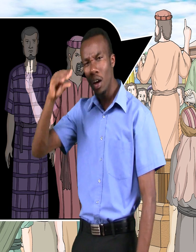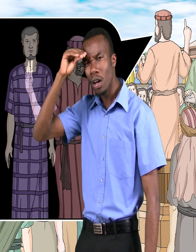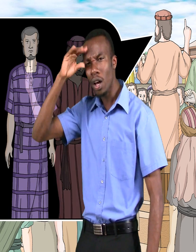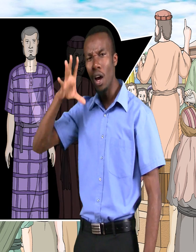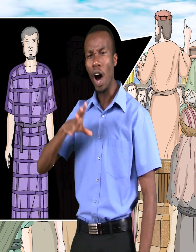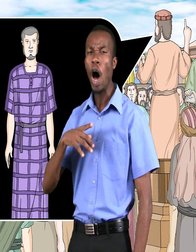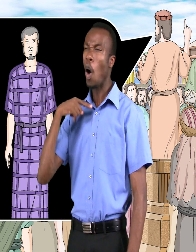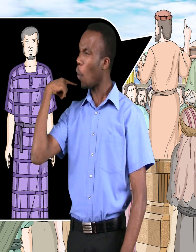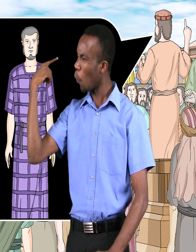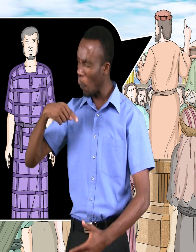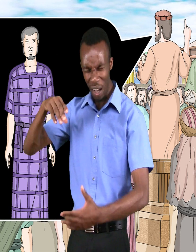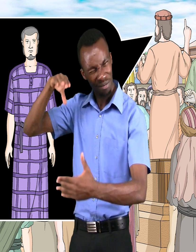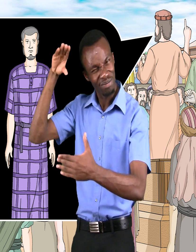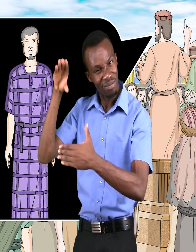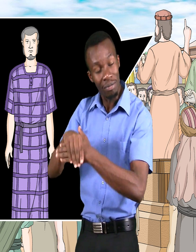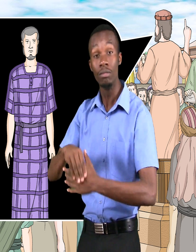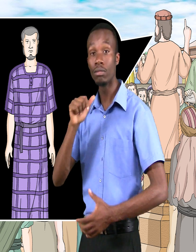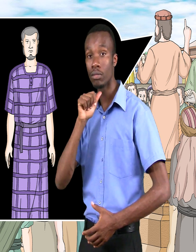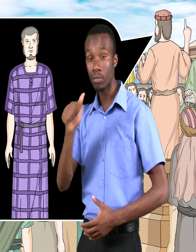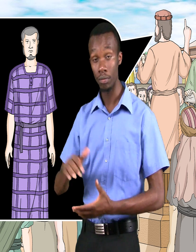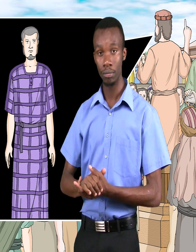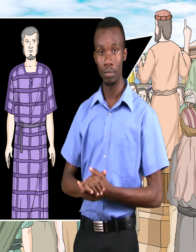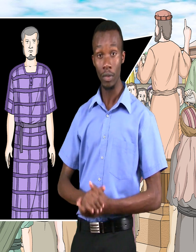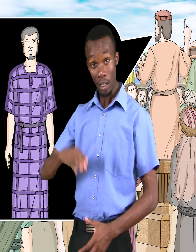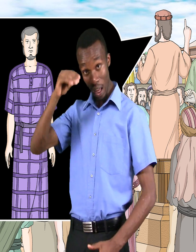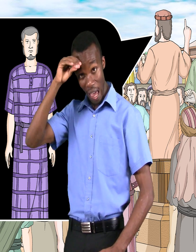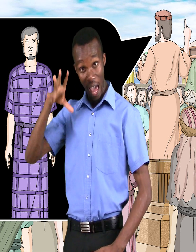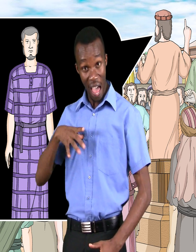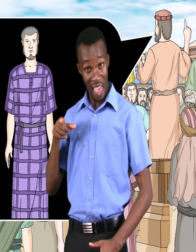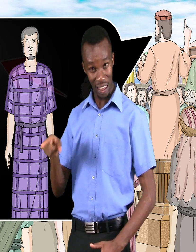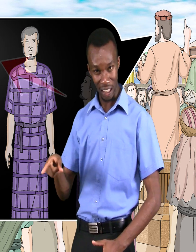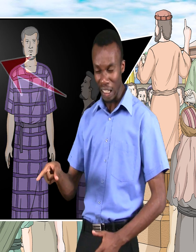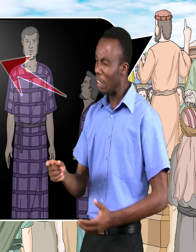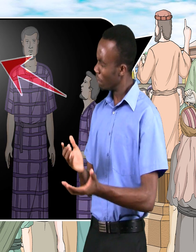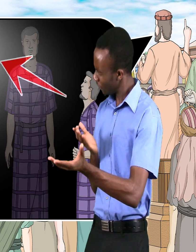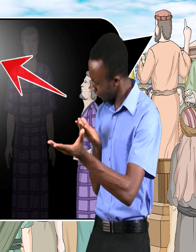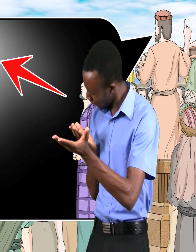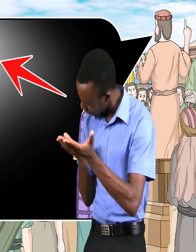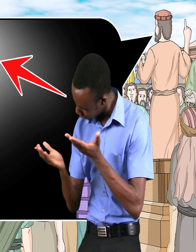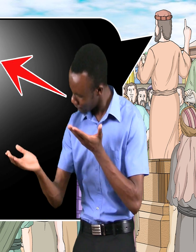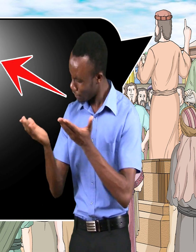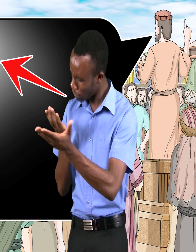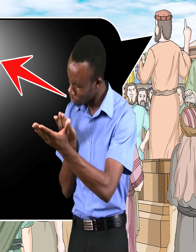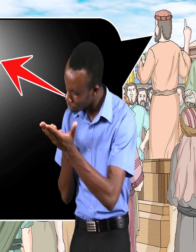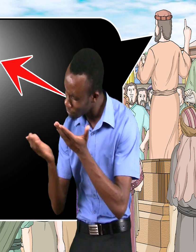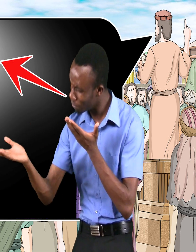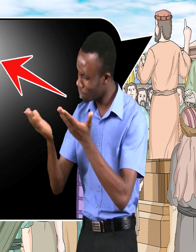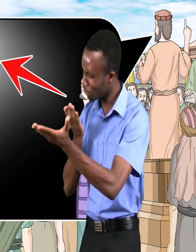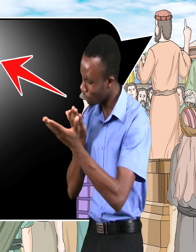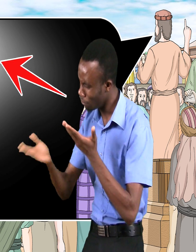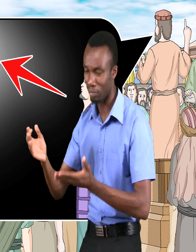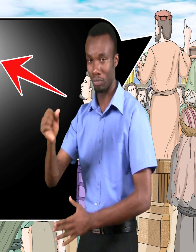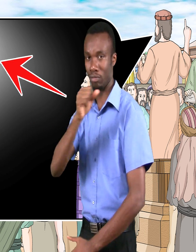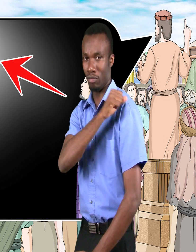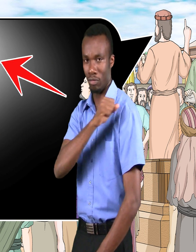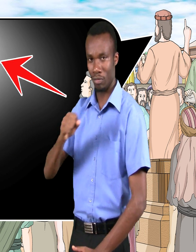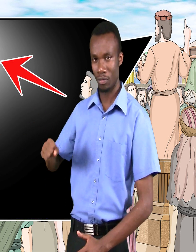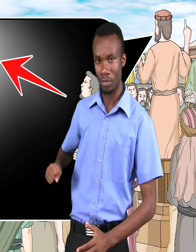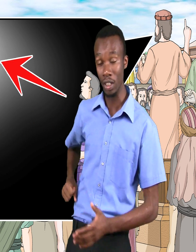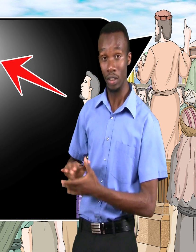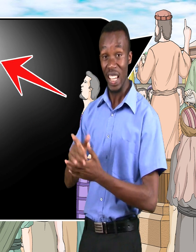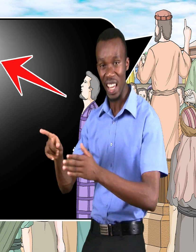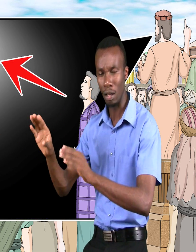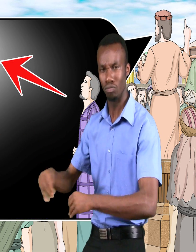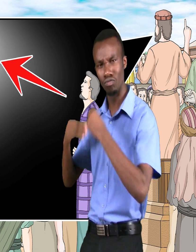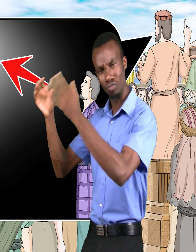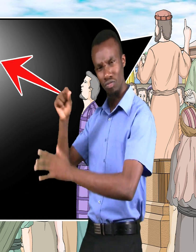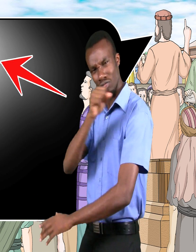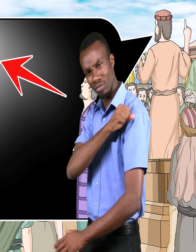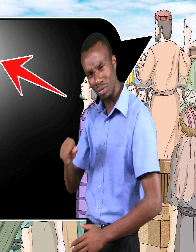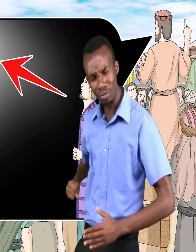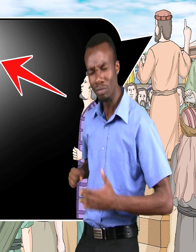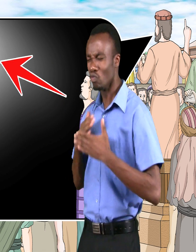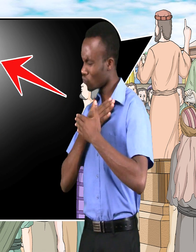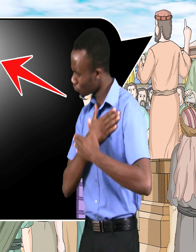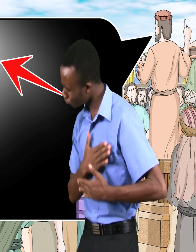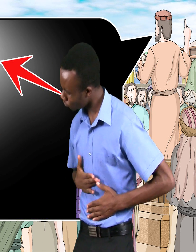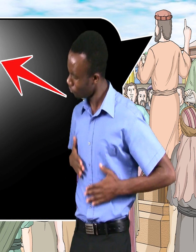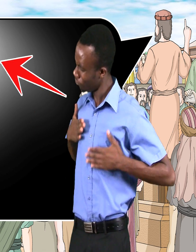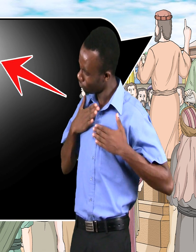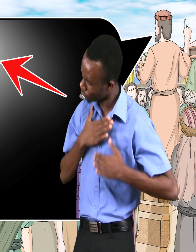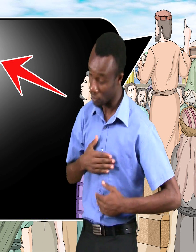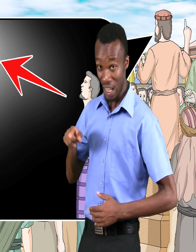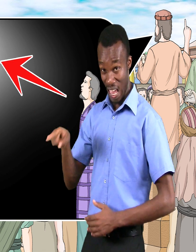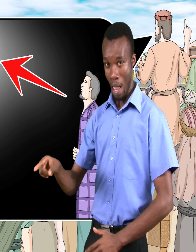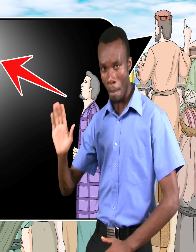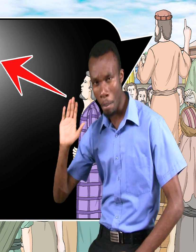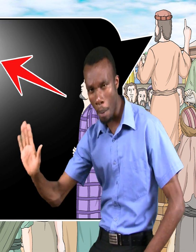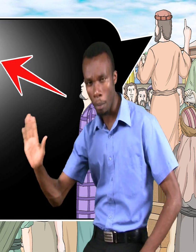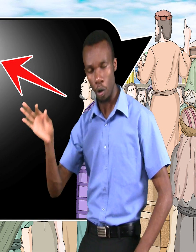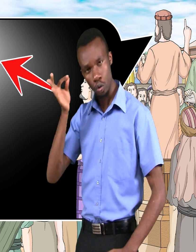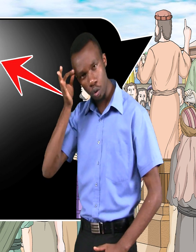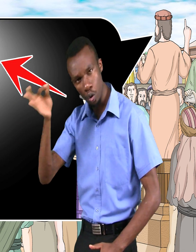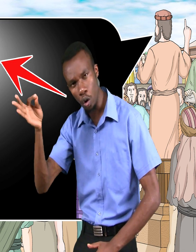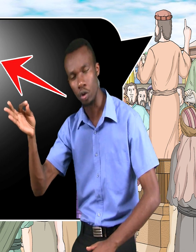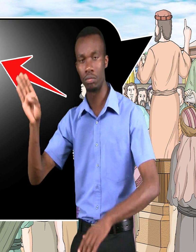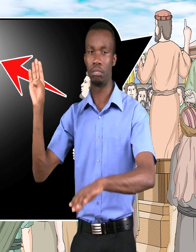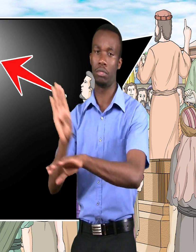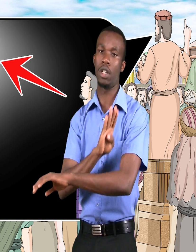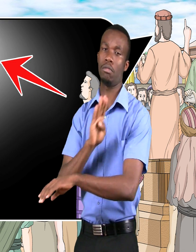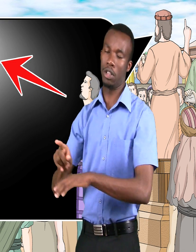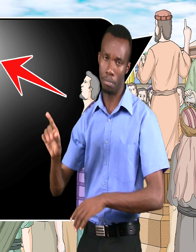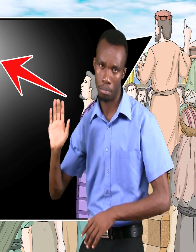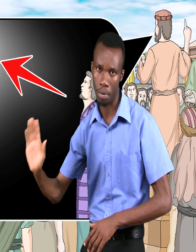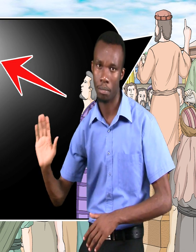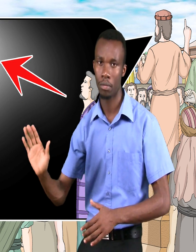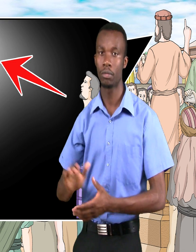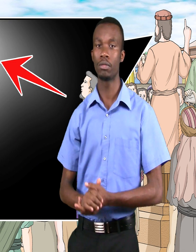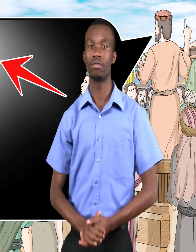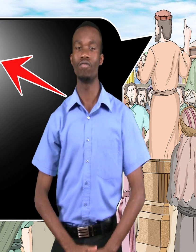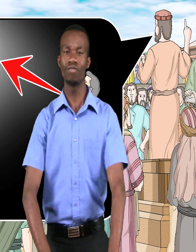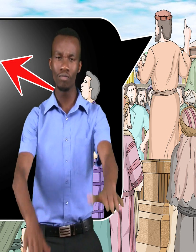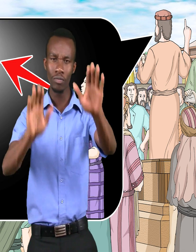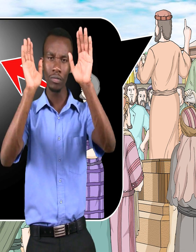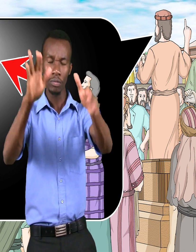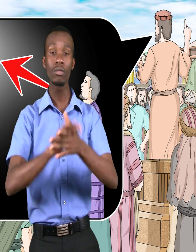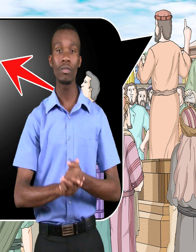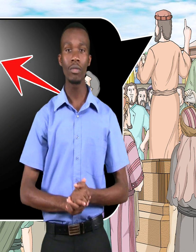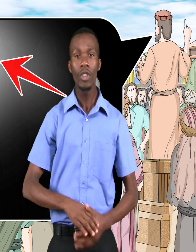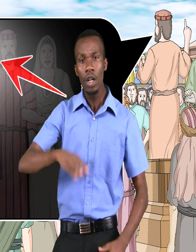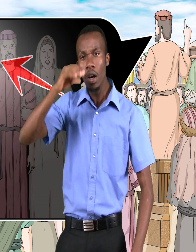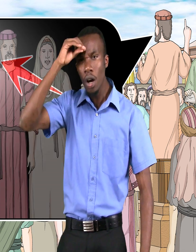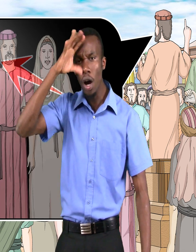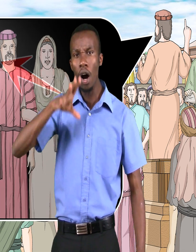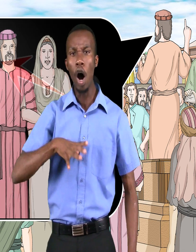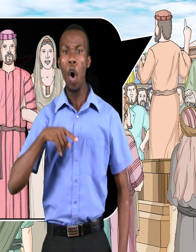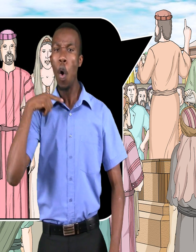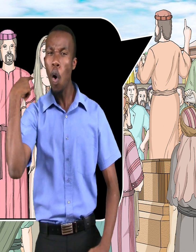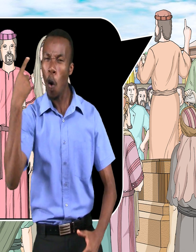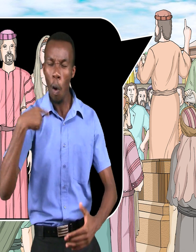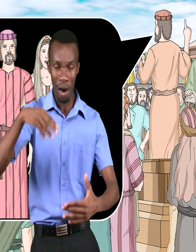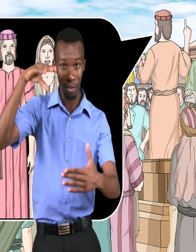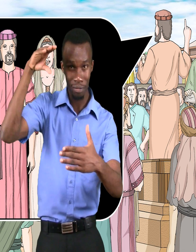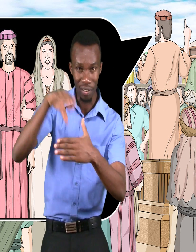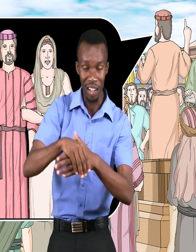The unmarried man is concerned about the work of the Lord, how he can please the Lord.